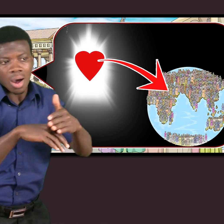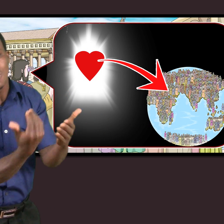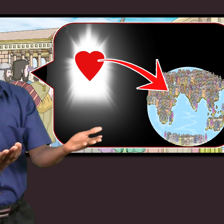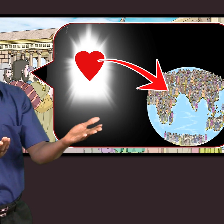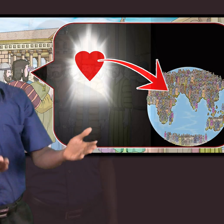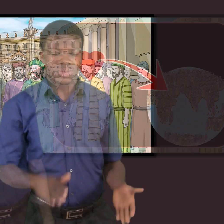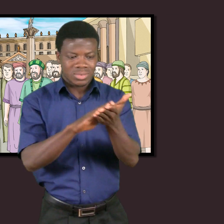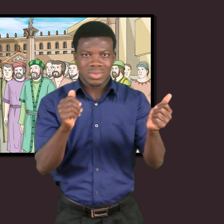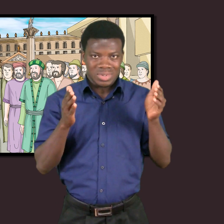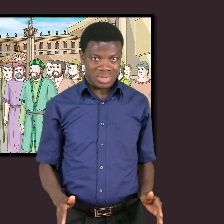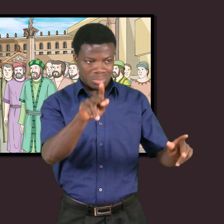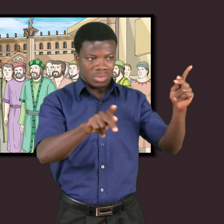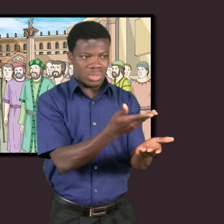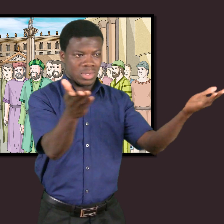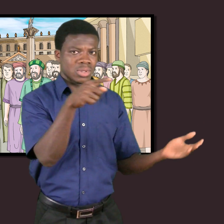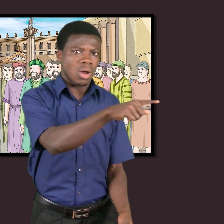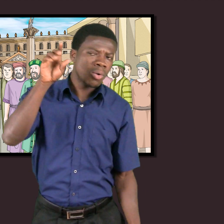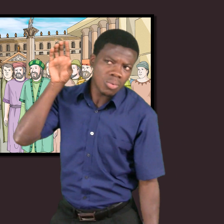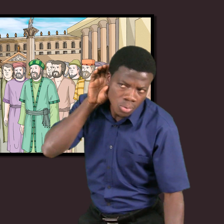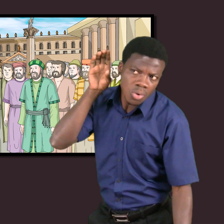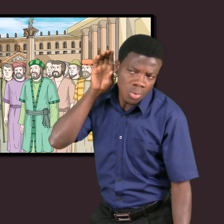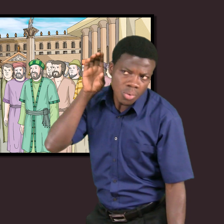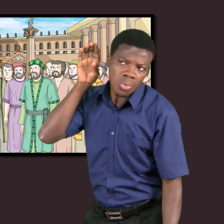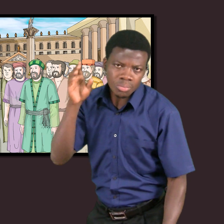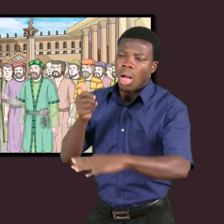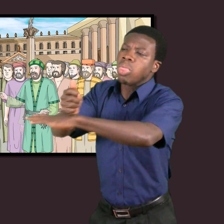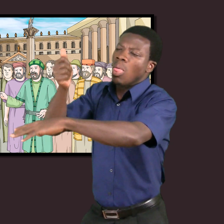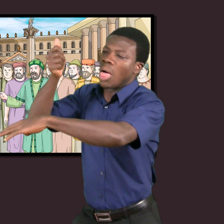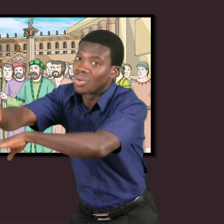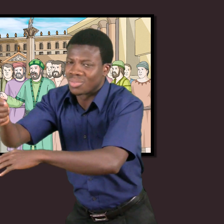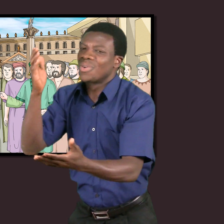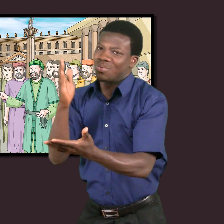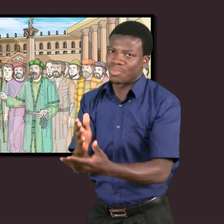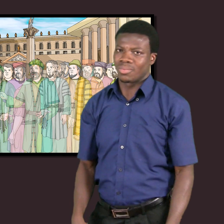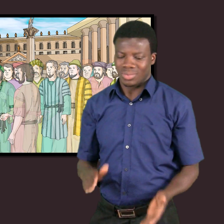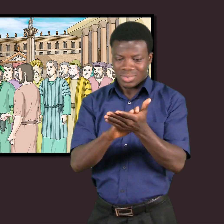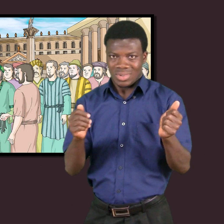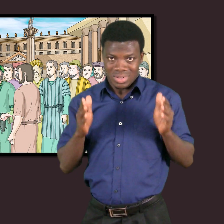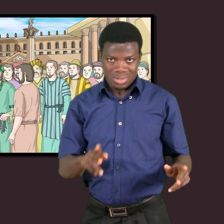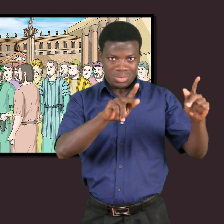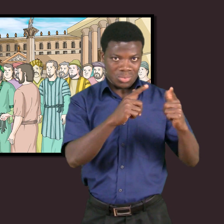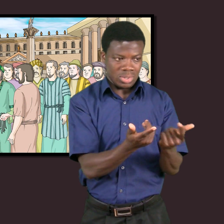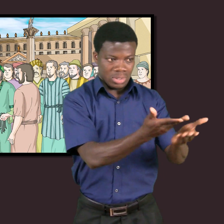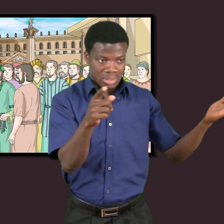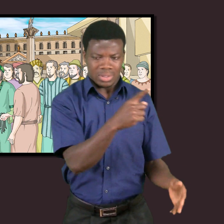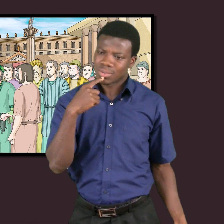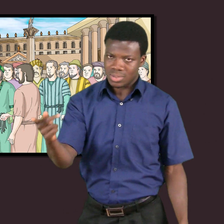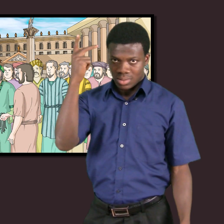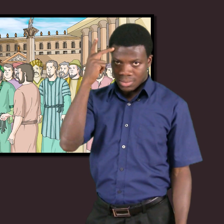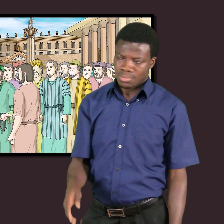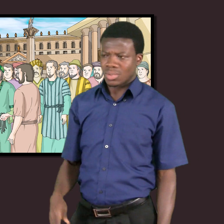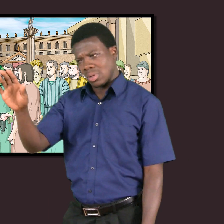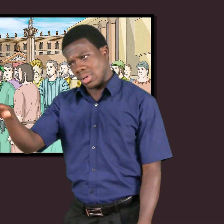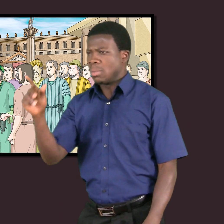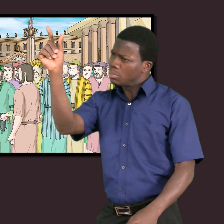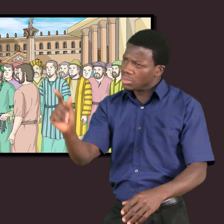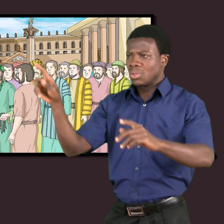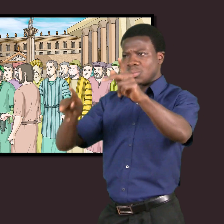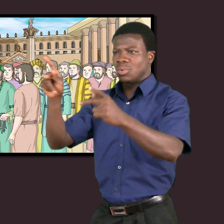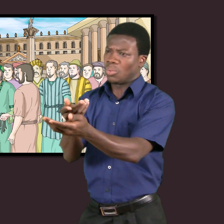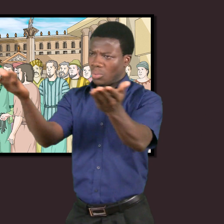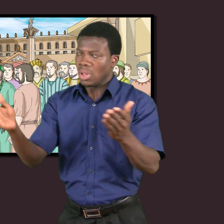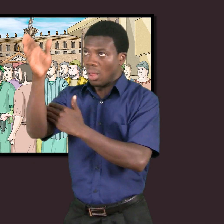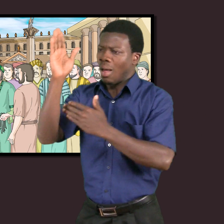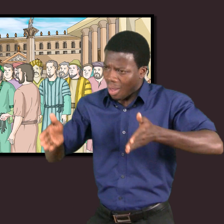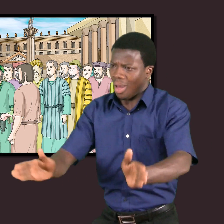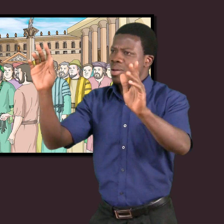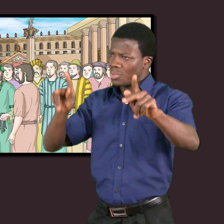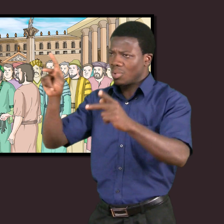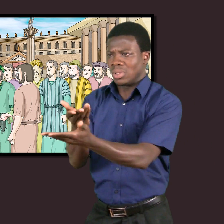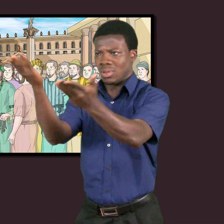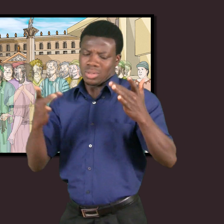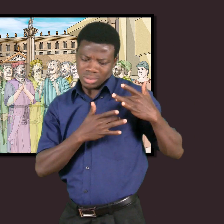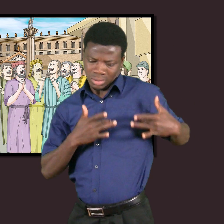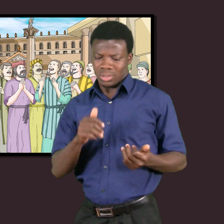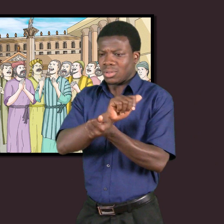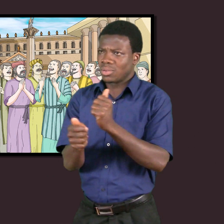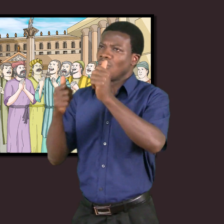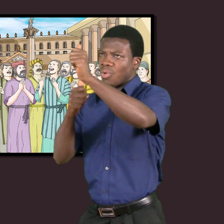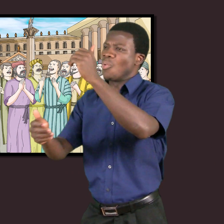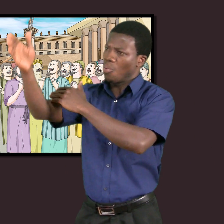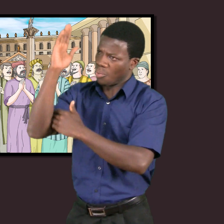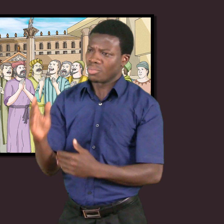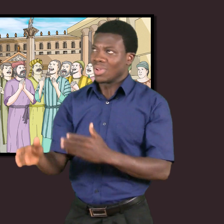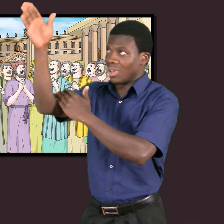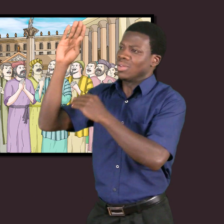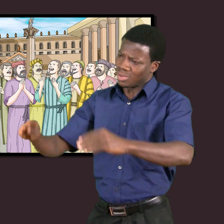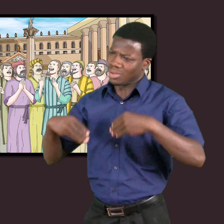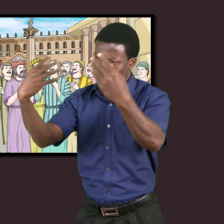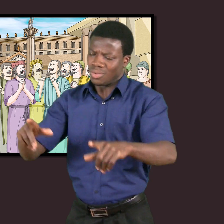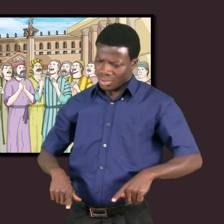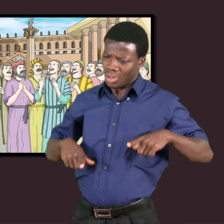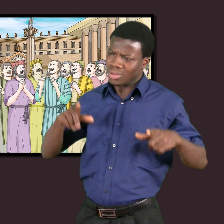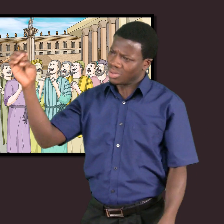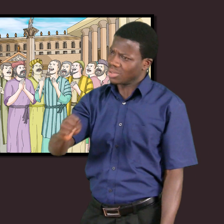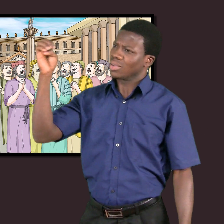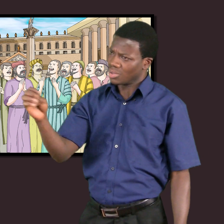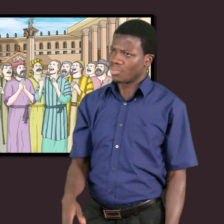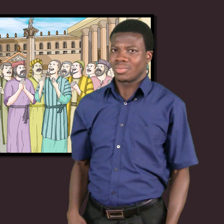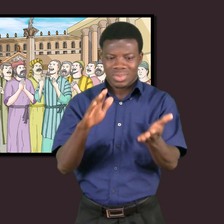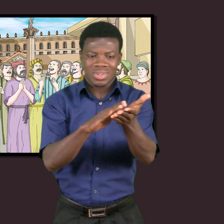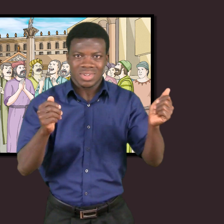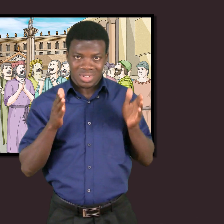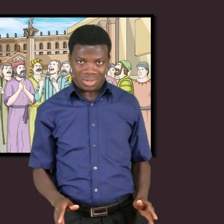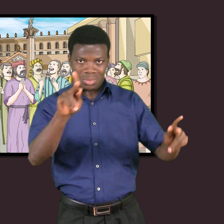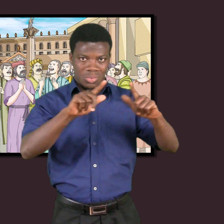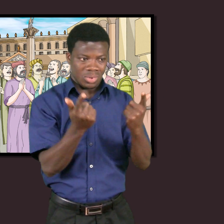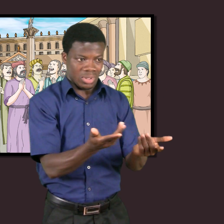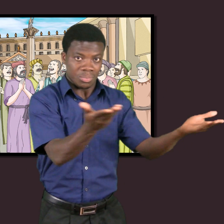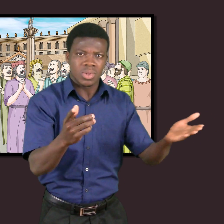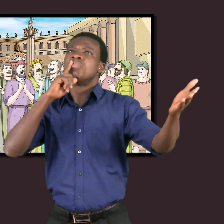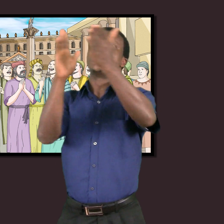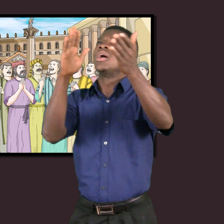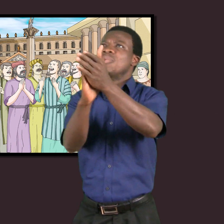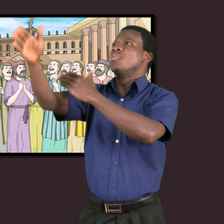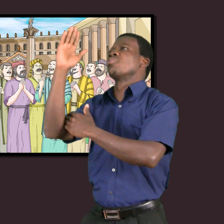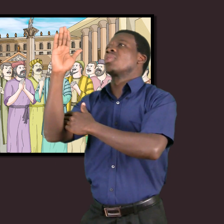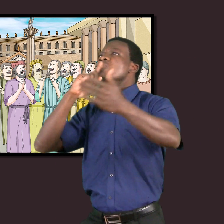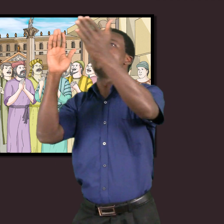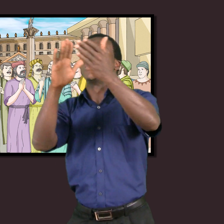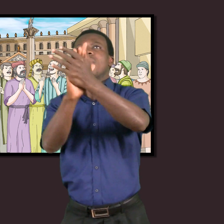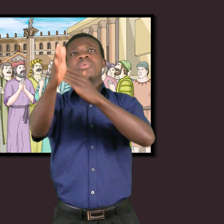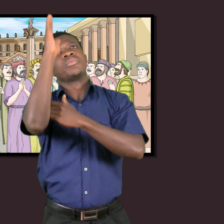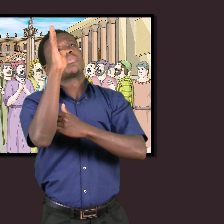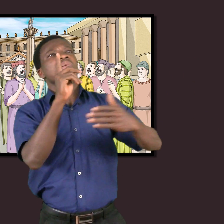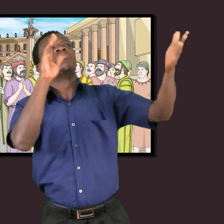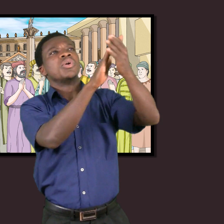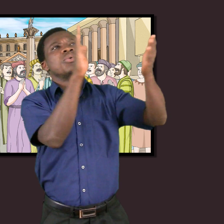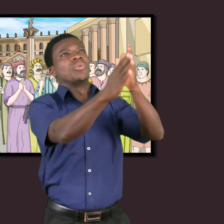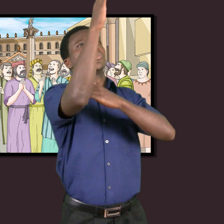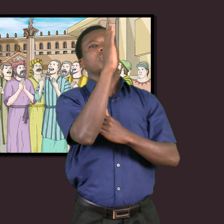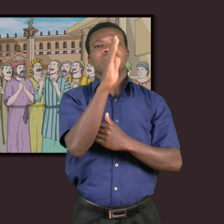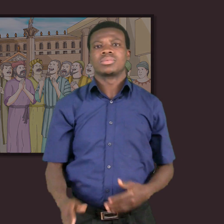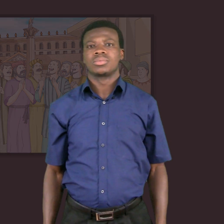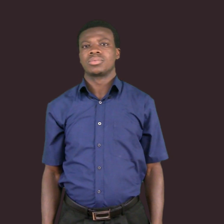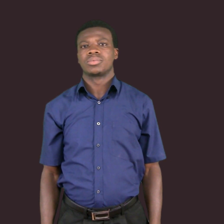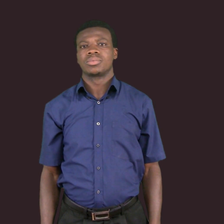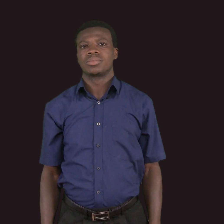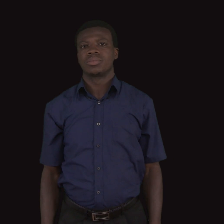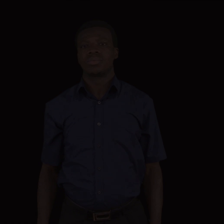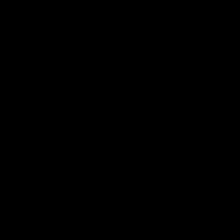When they heard this, their objections were put to rest, and they glorified God, saying, “So then, God has granted even the Gentiles repentance unto life.”